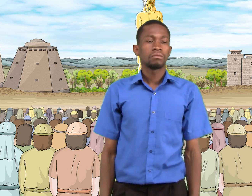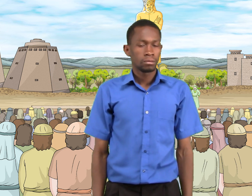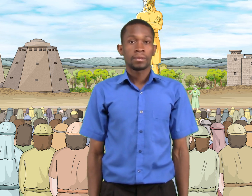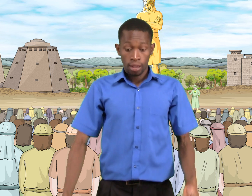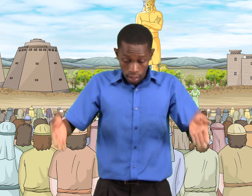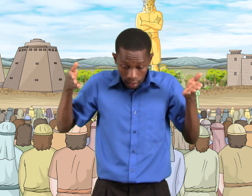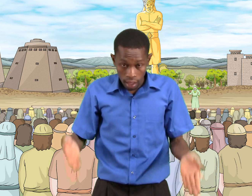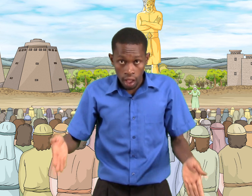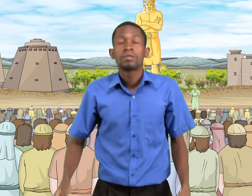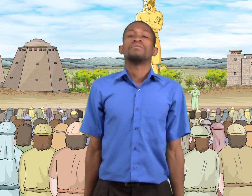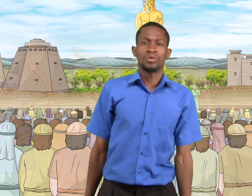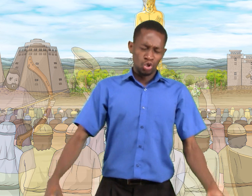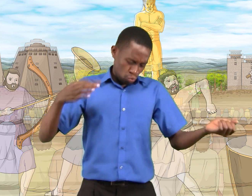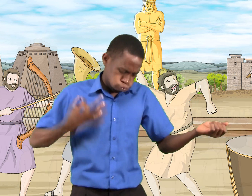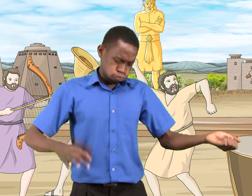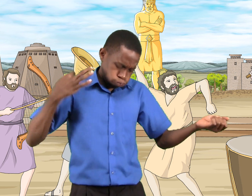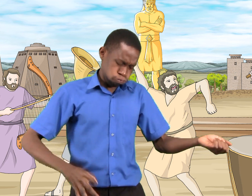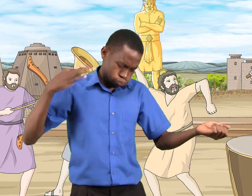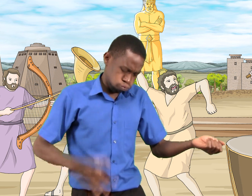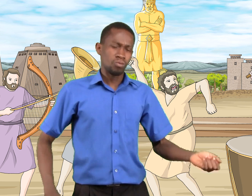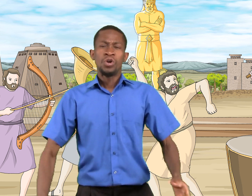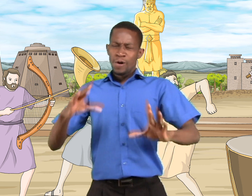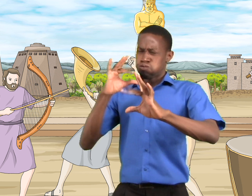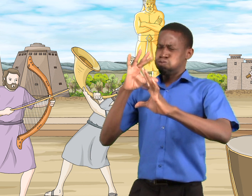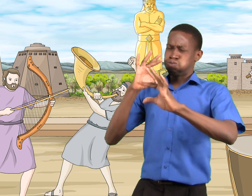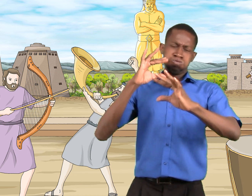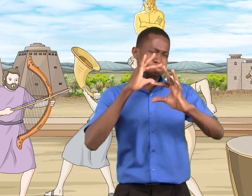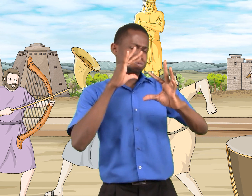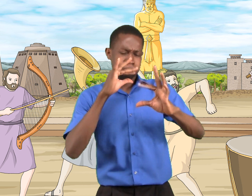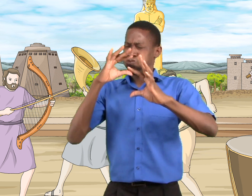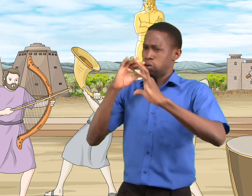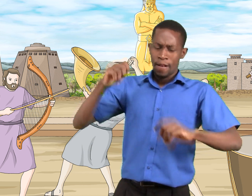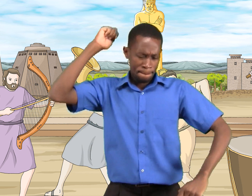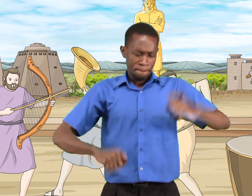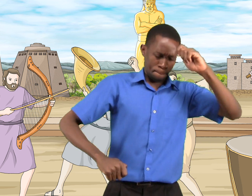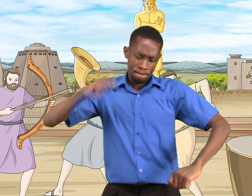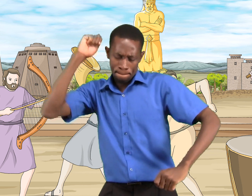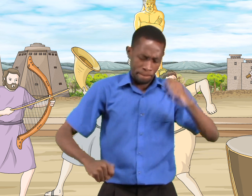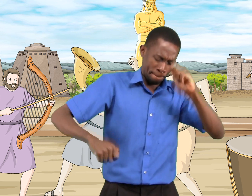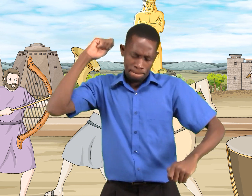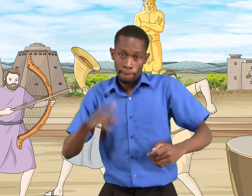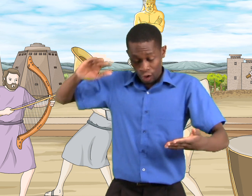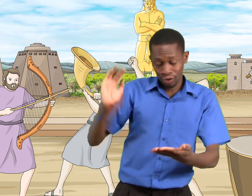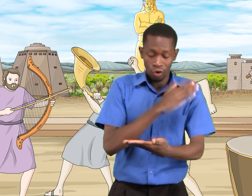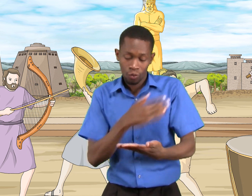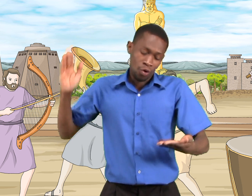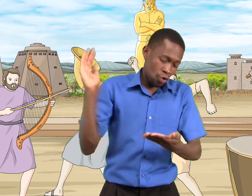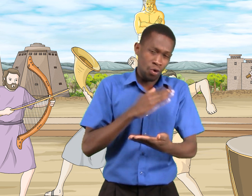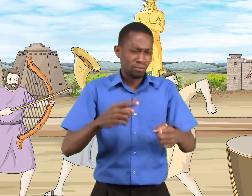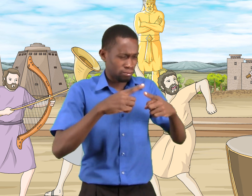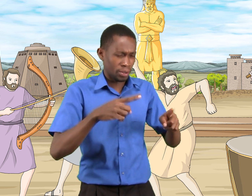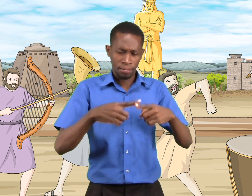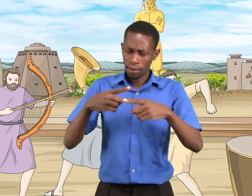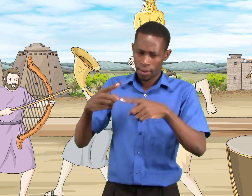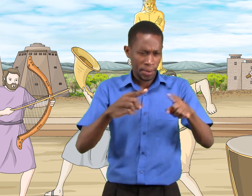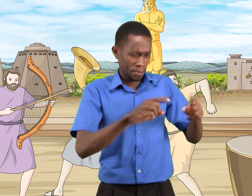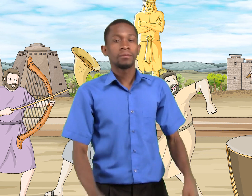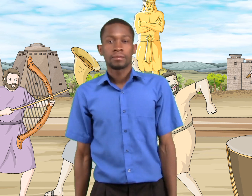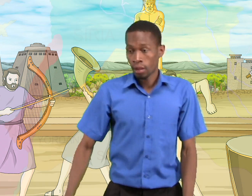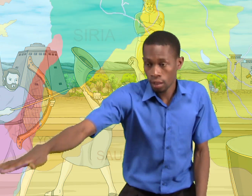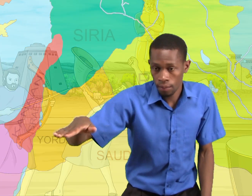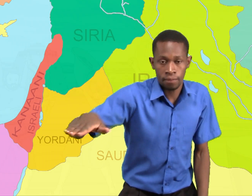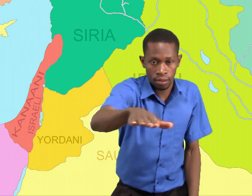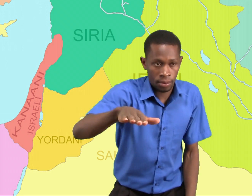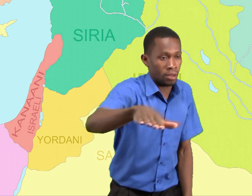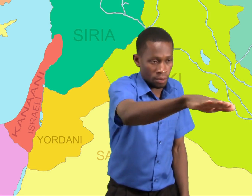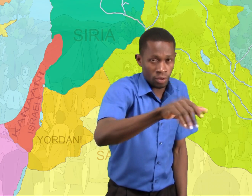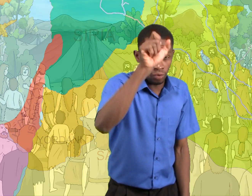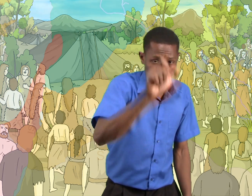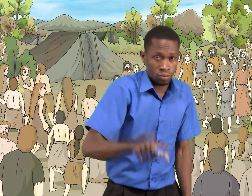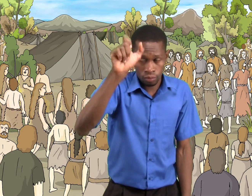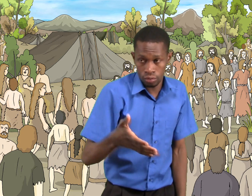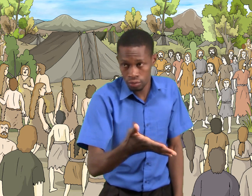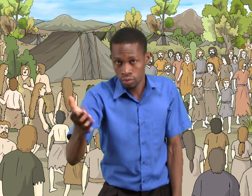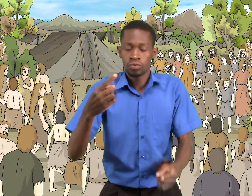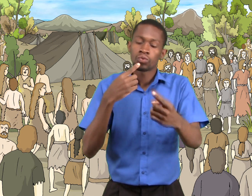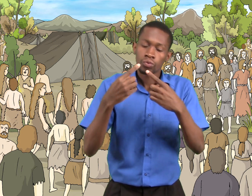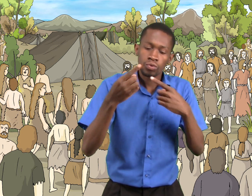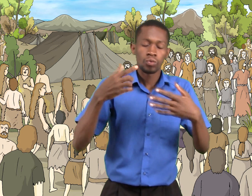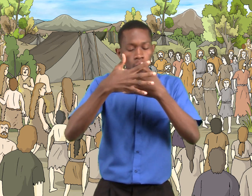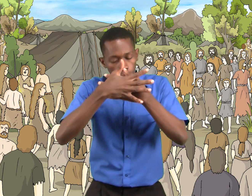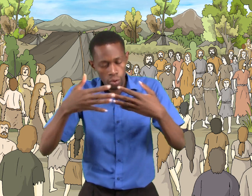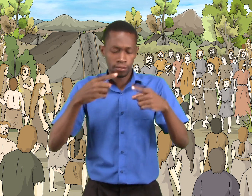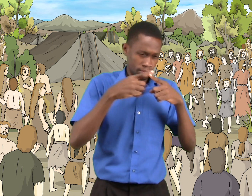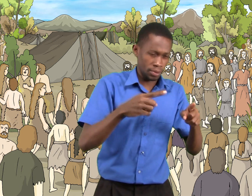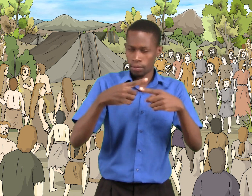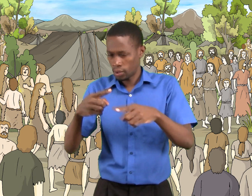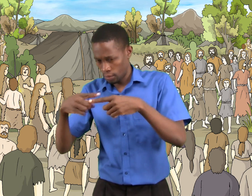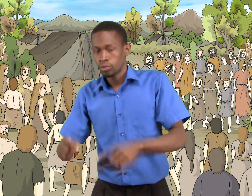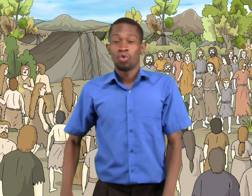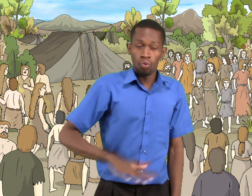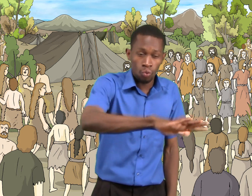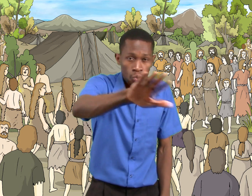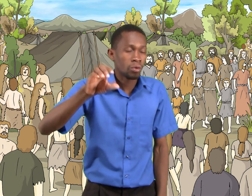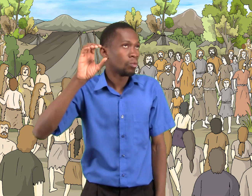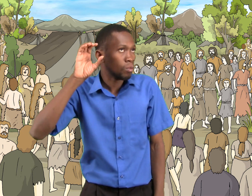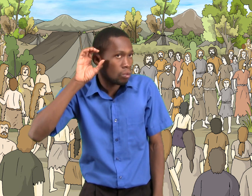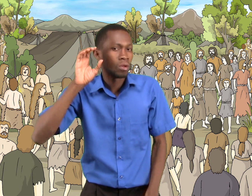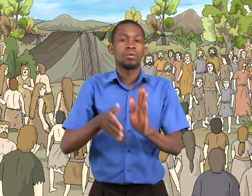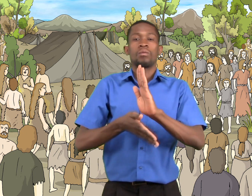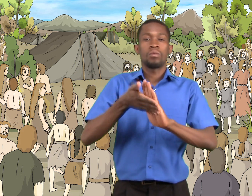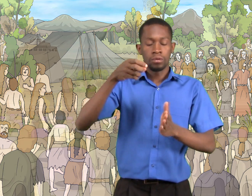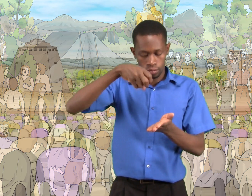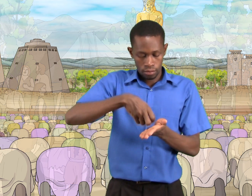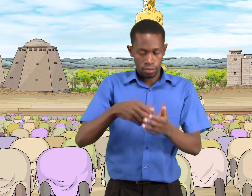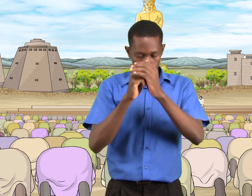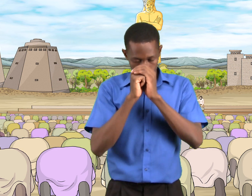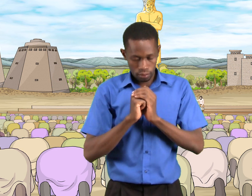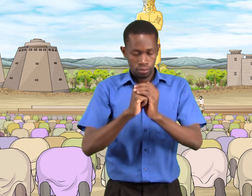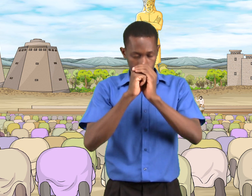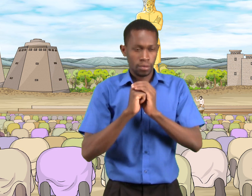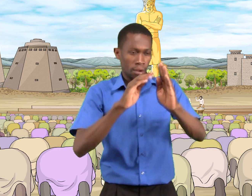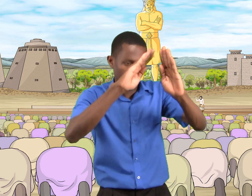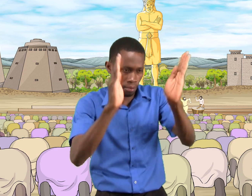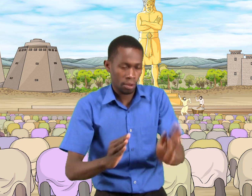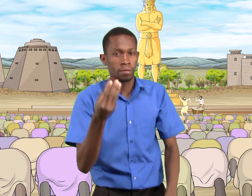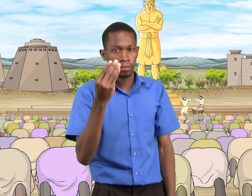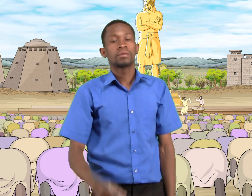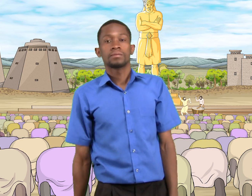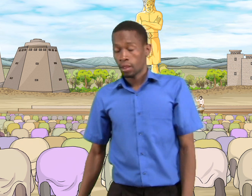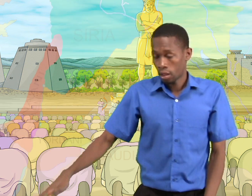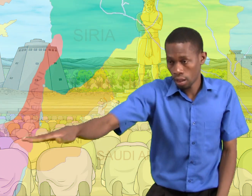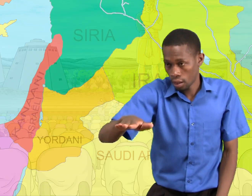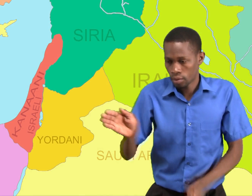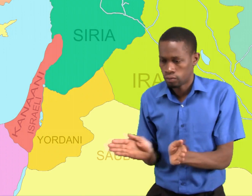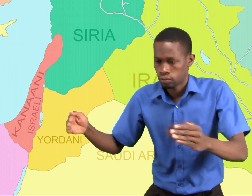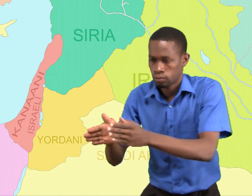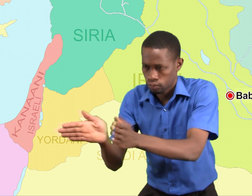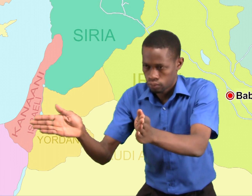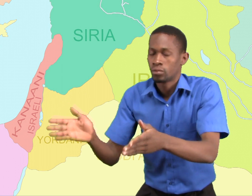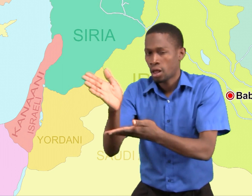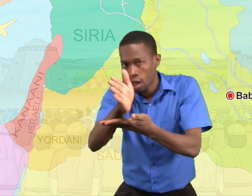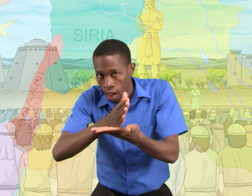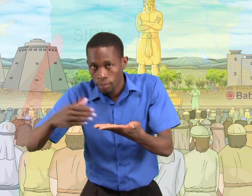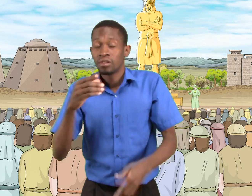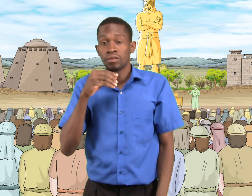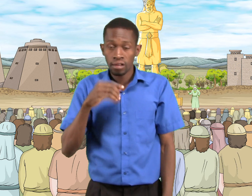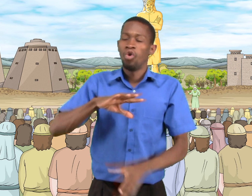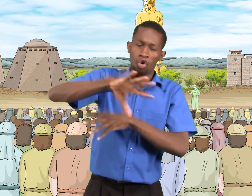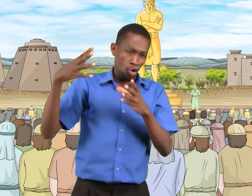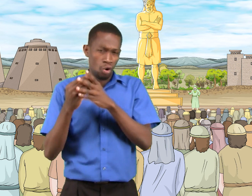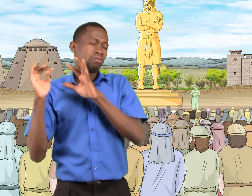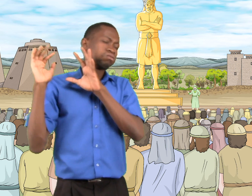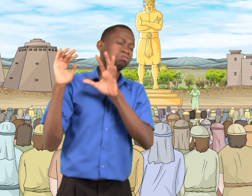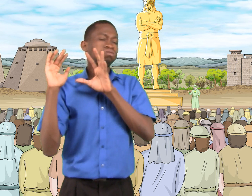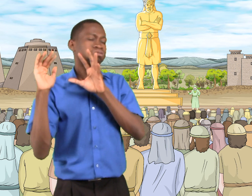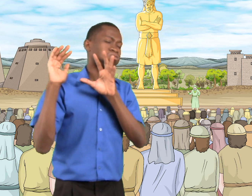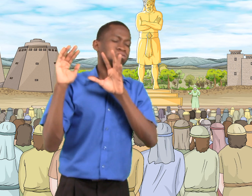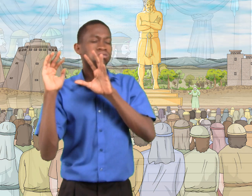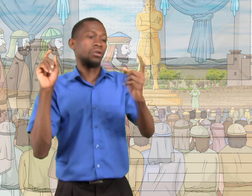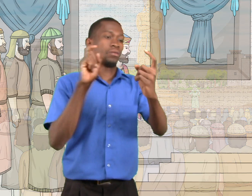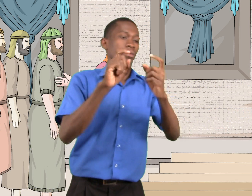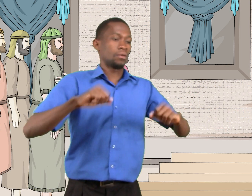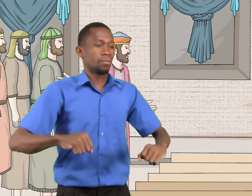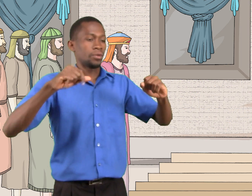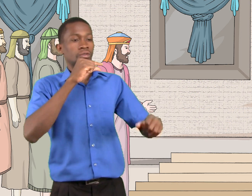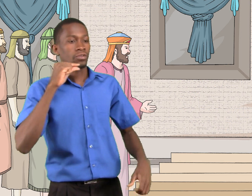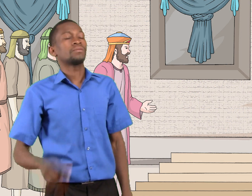Therefore, as soon as all the people heard the sound of the horn, flute, zither, lyre, harp, and all kinds of music, the people of every nation and language would fall down and worship the golden statue that King Nebuchadnezzar had set up.